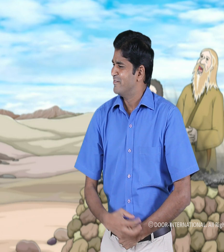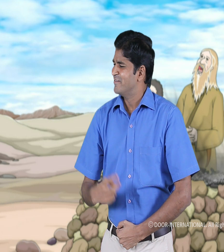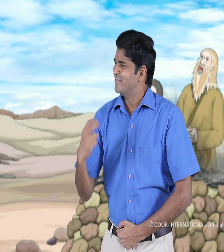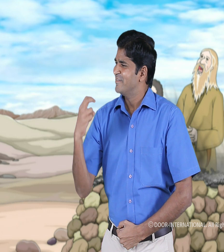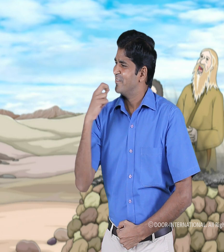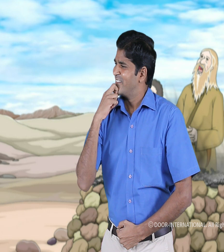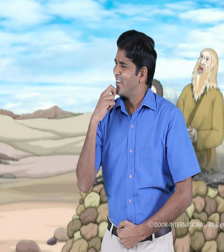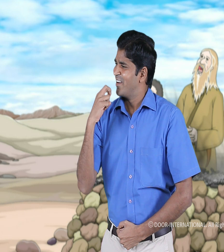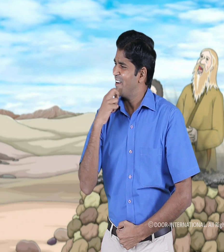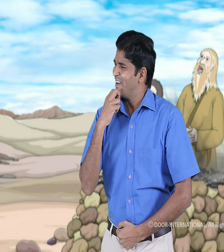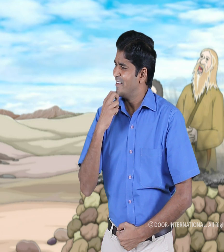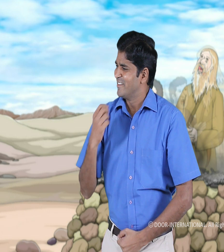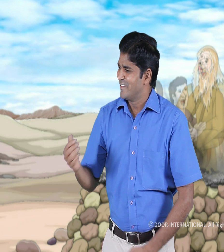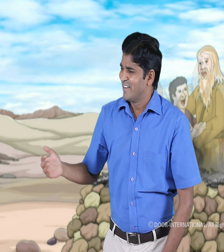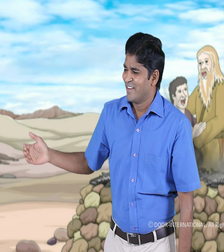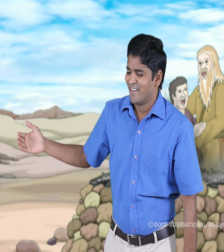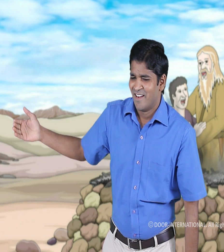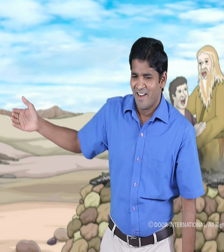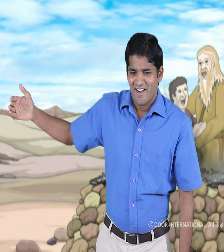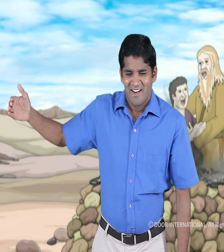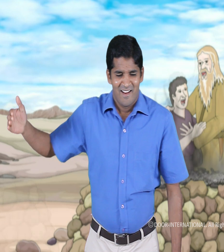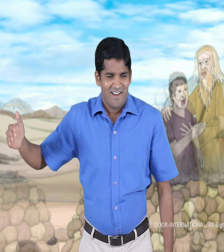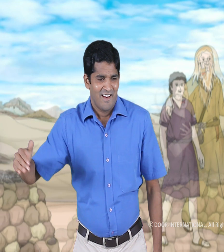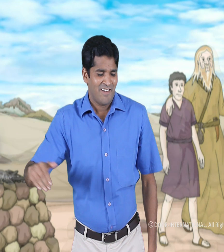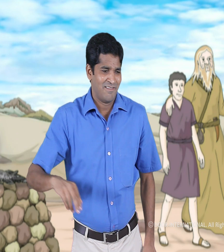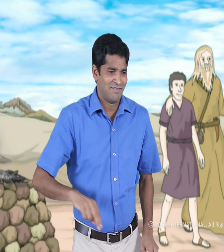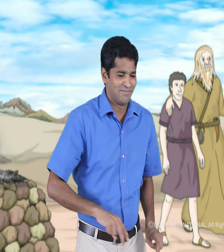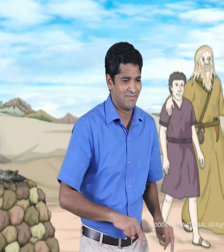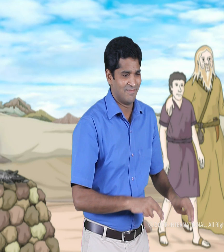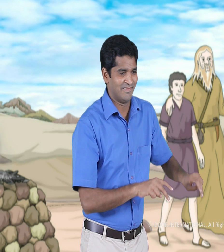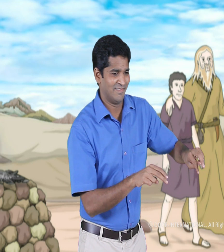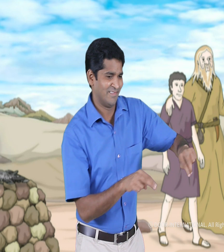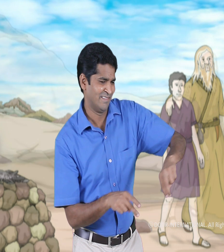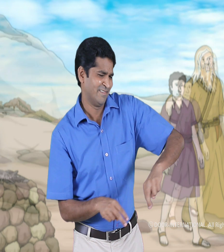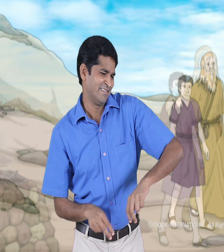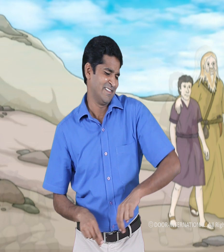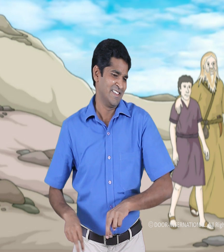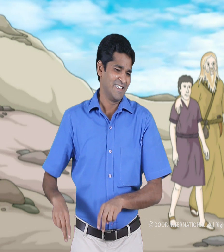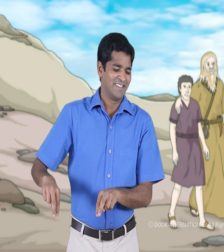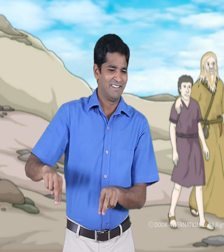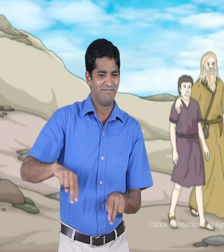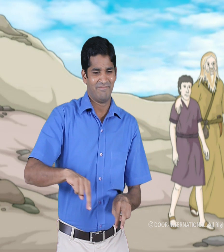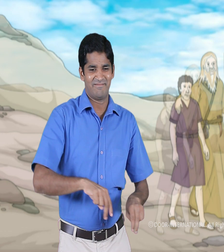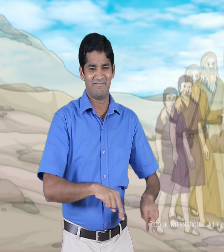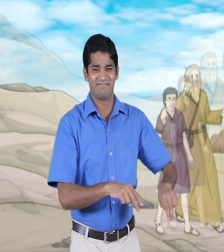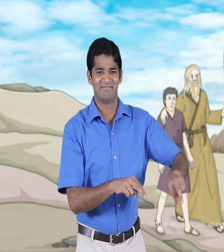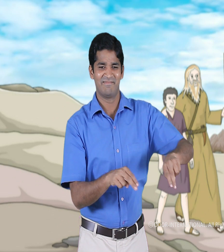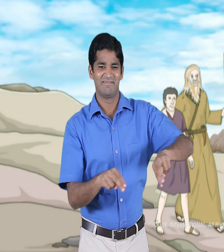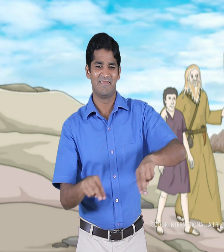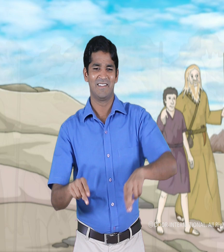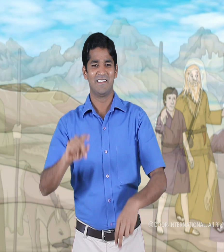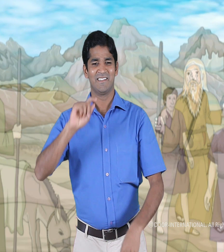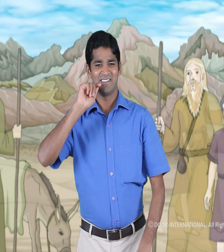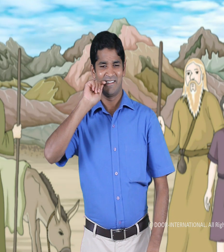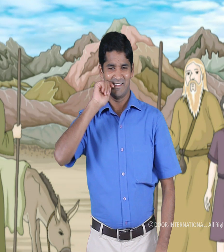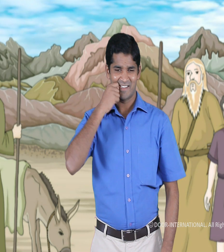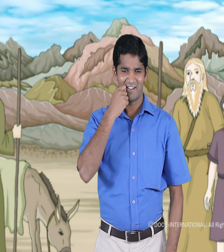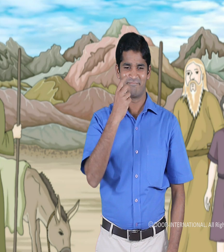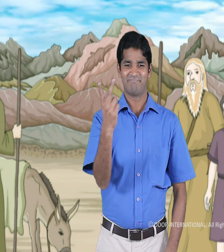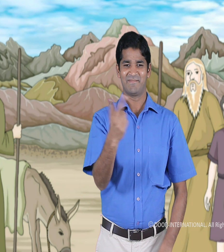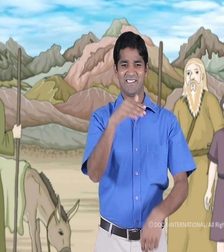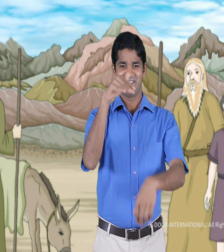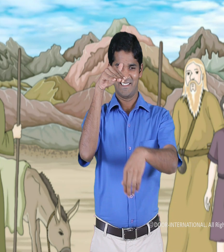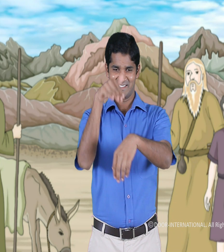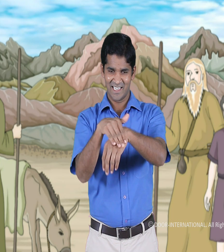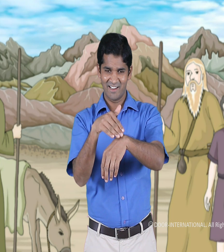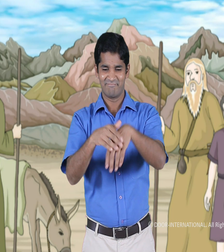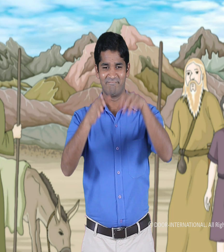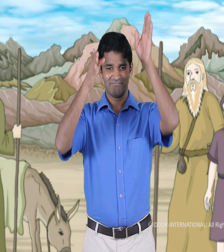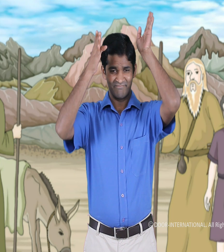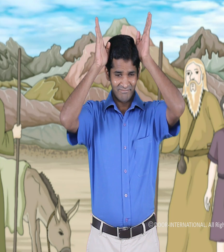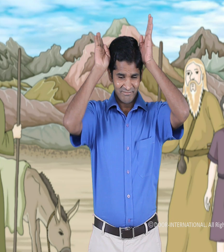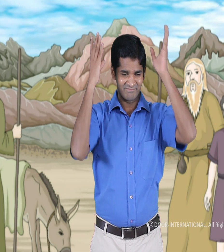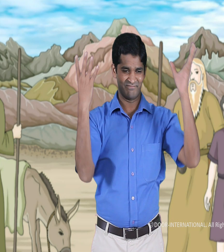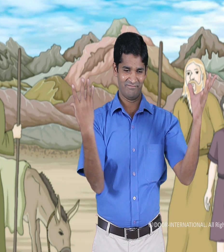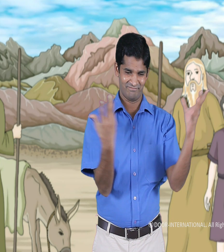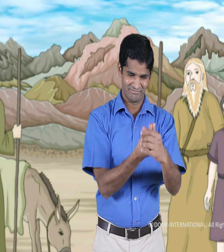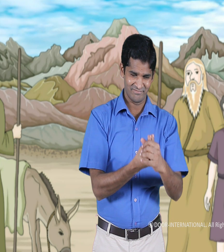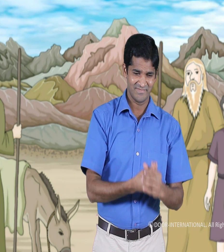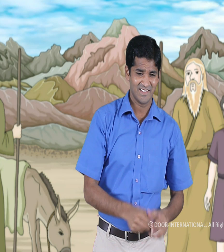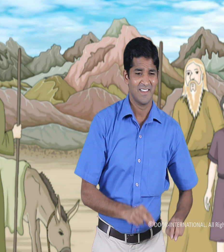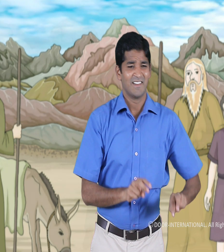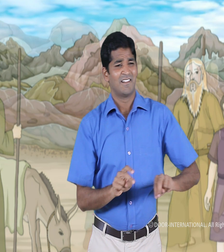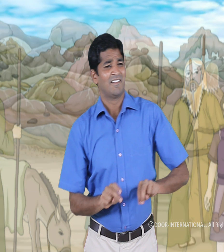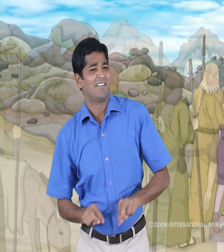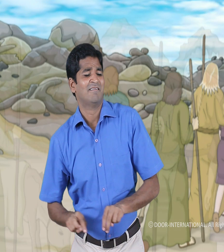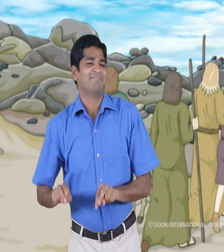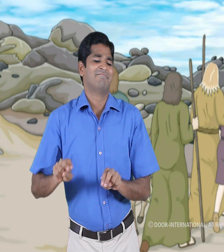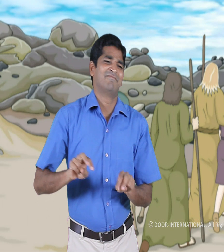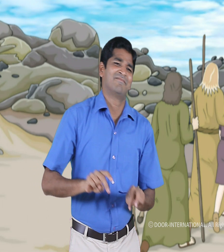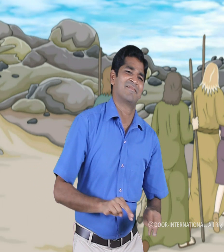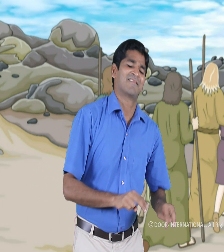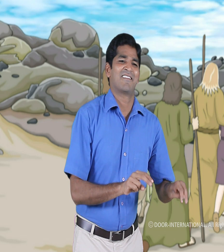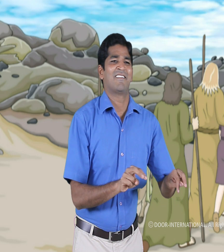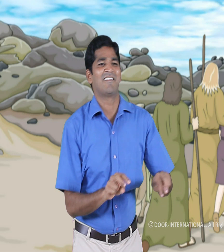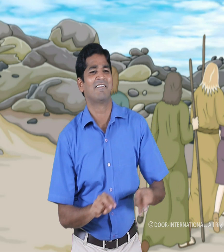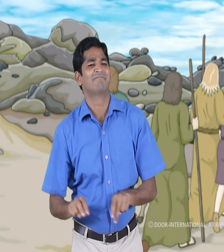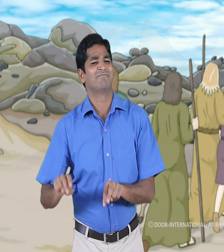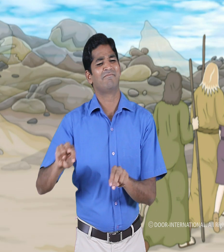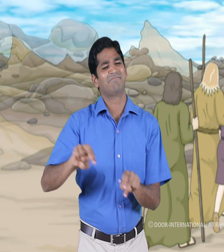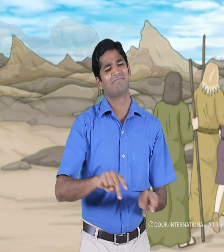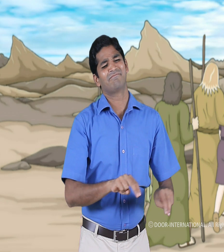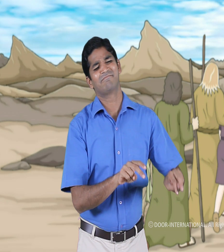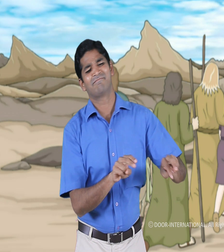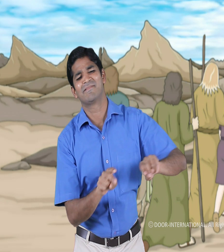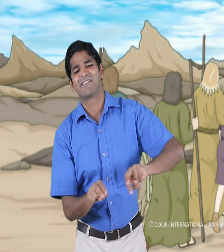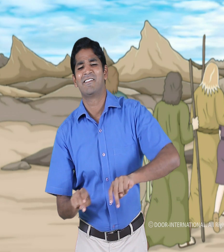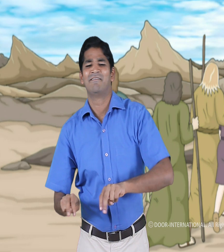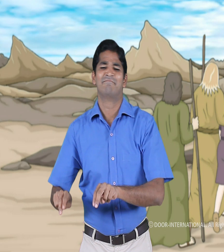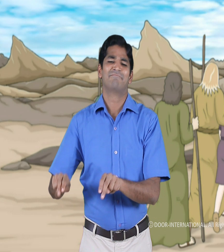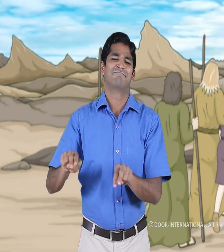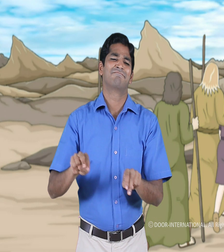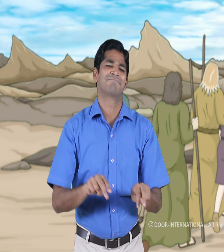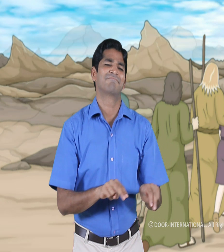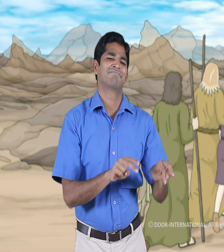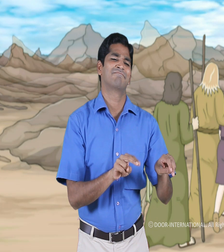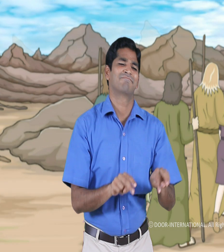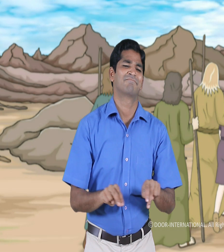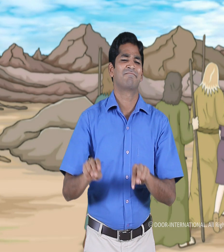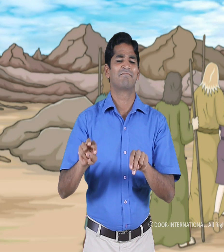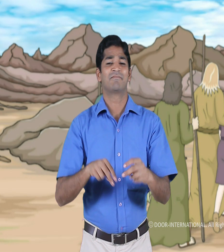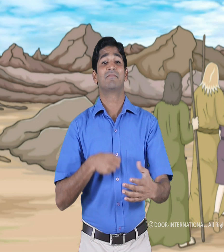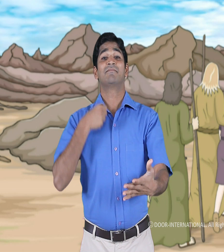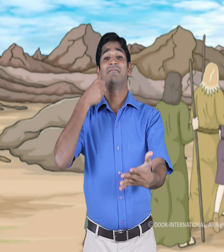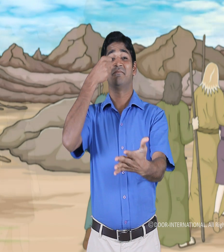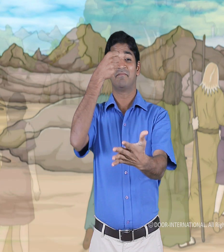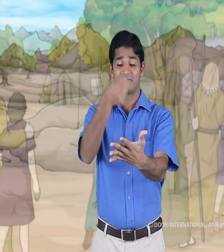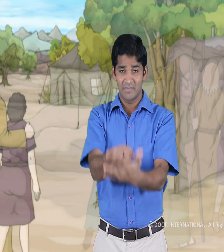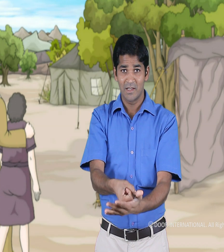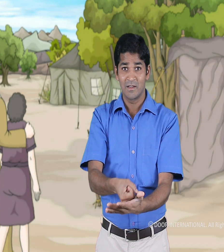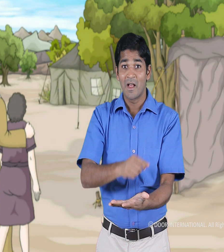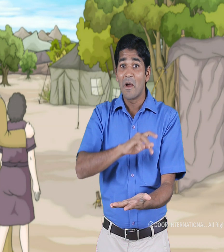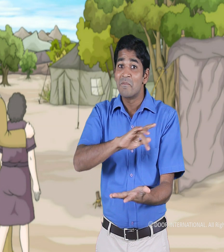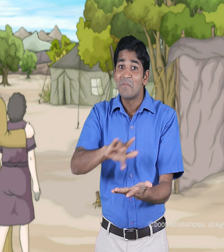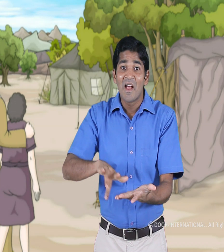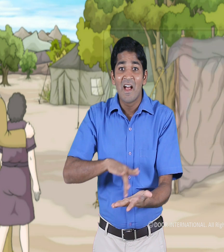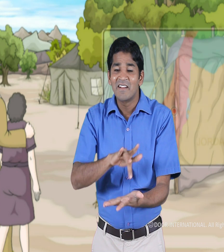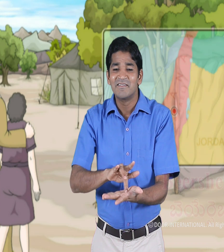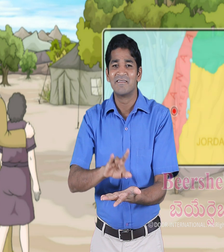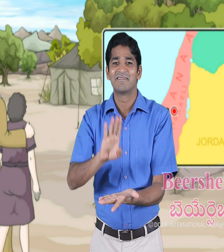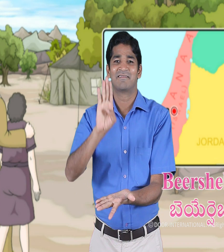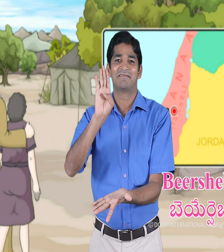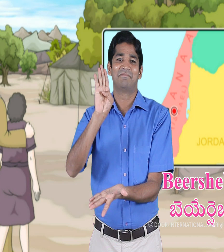Abraham went back to his servants, and they got up and set out together for Beersheba.